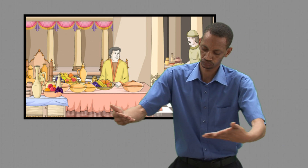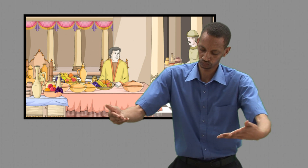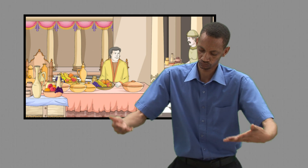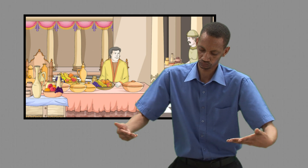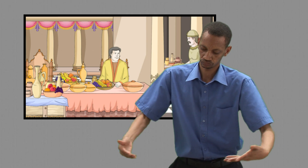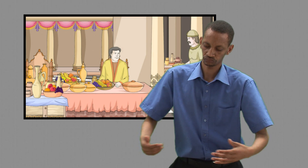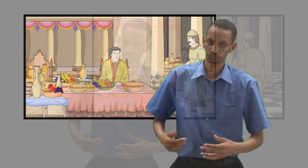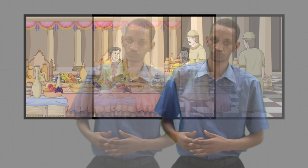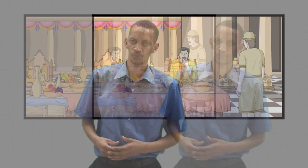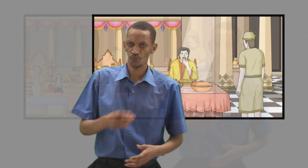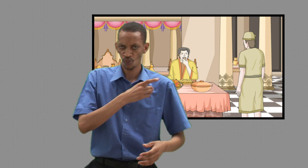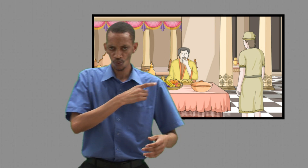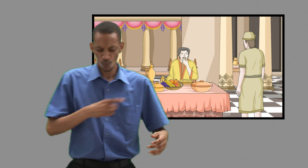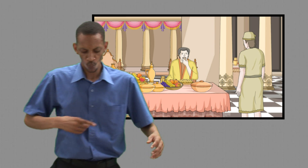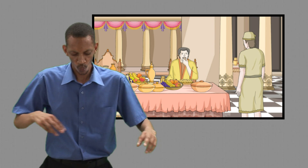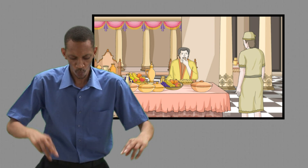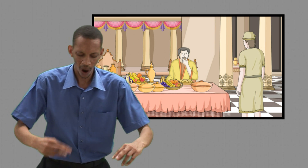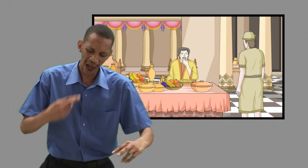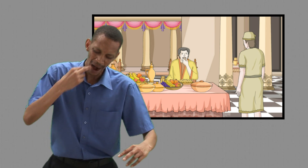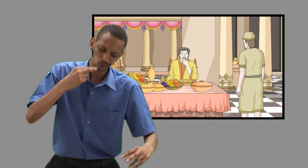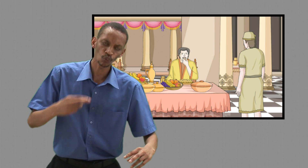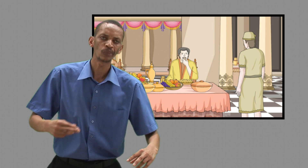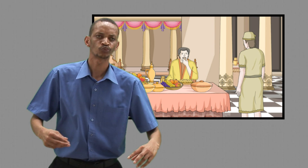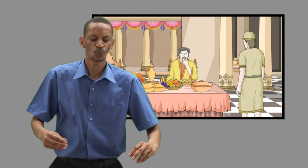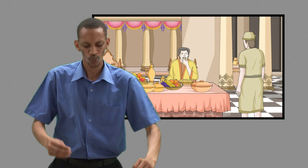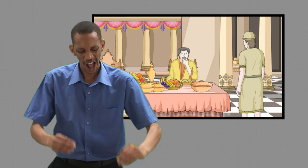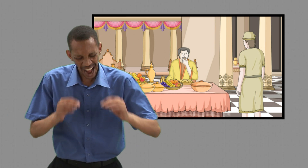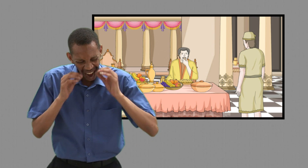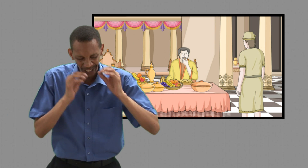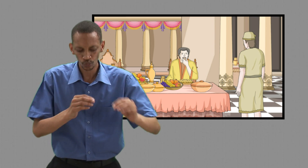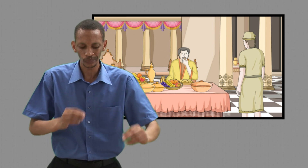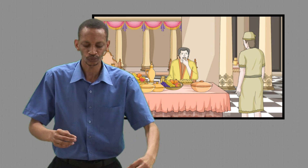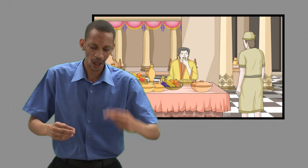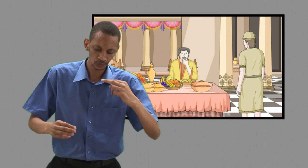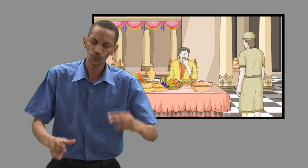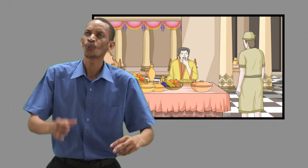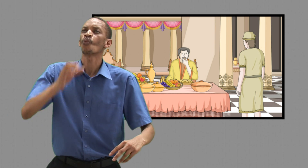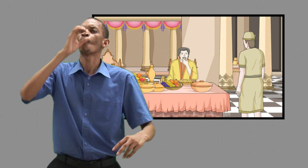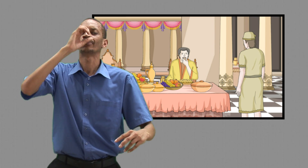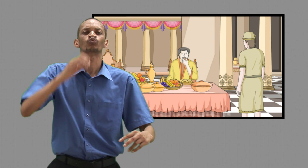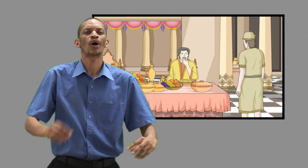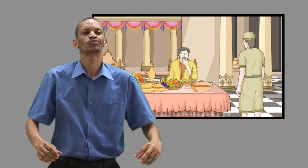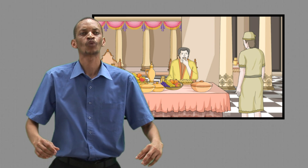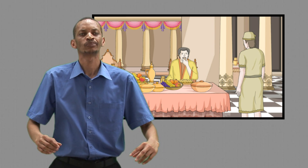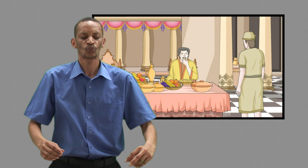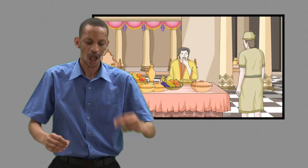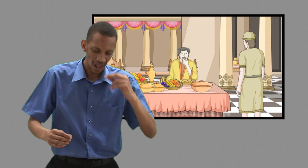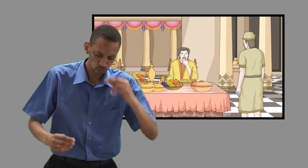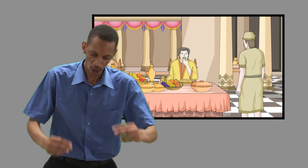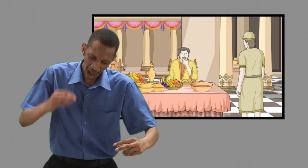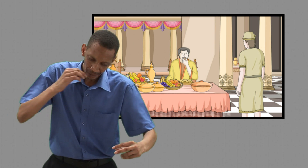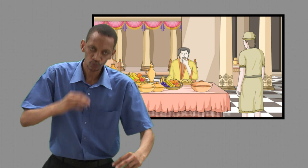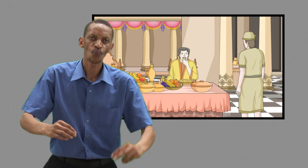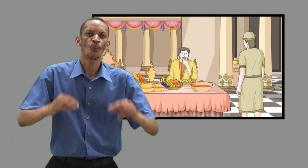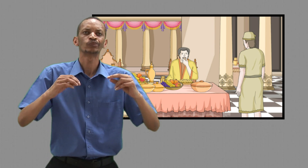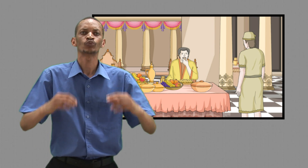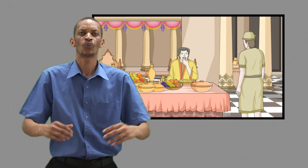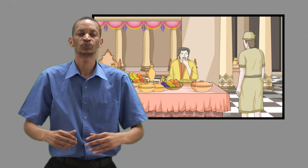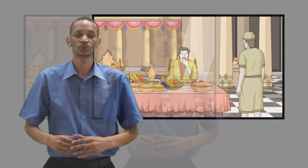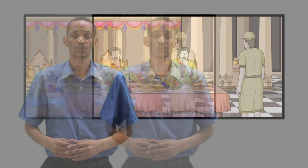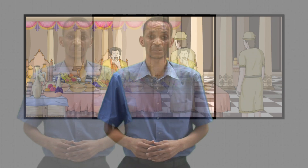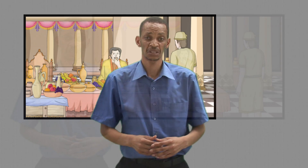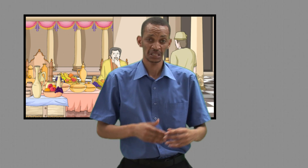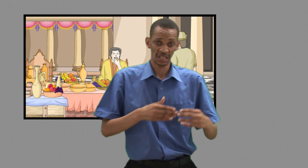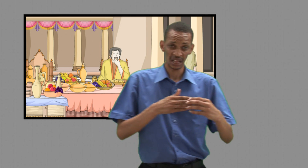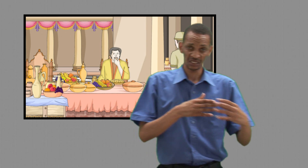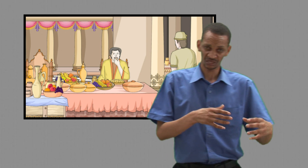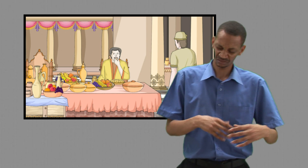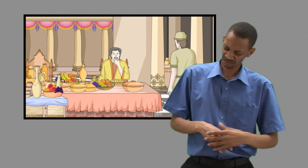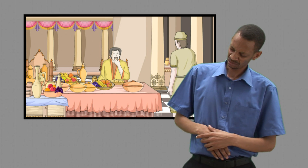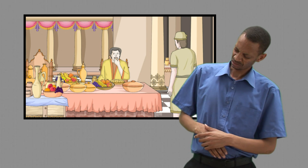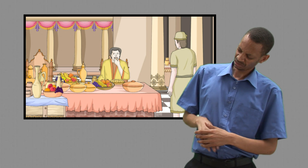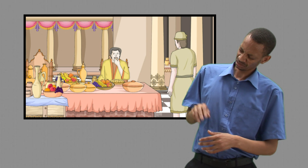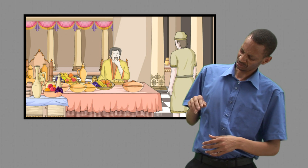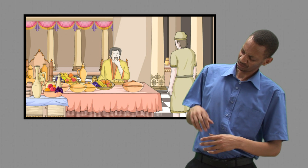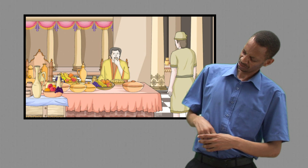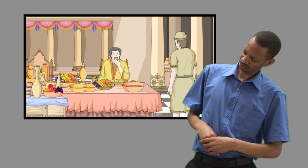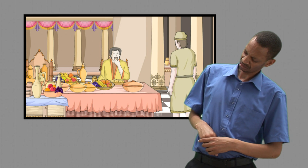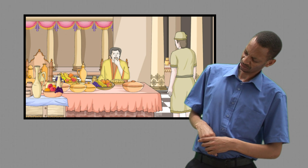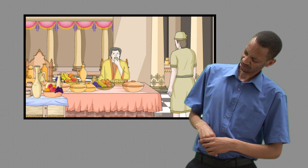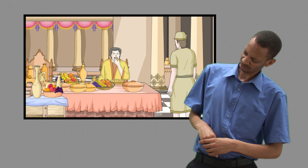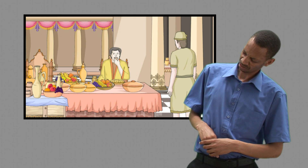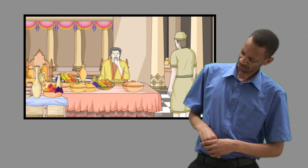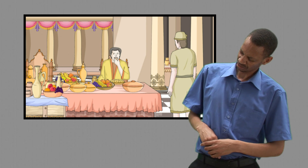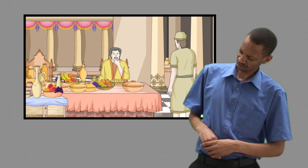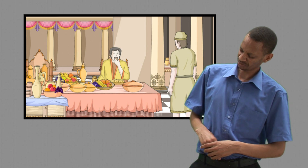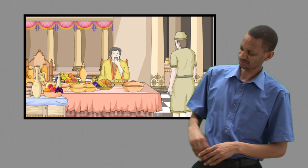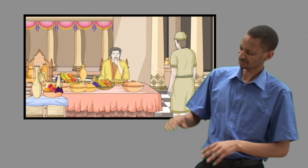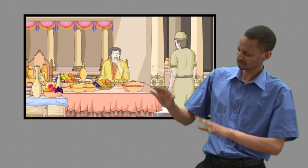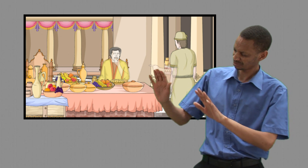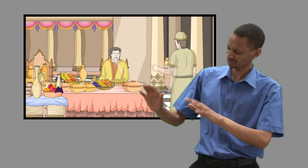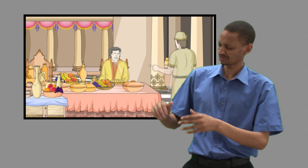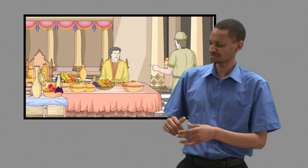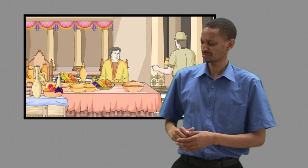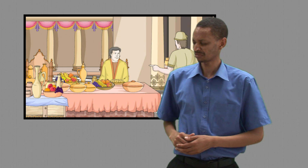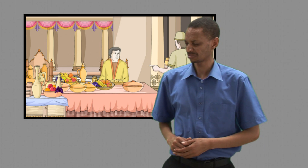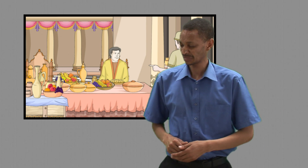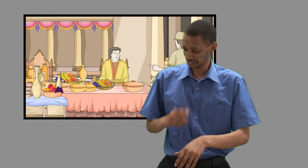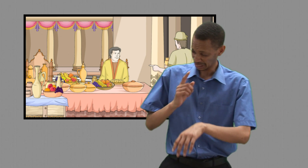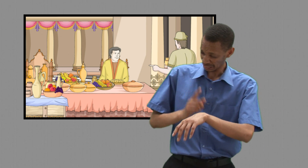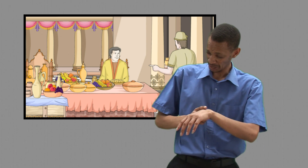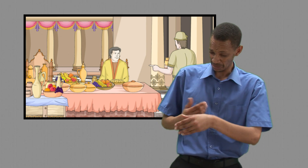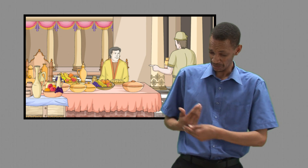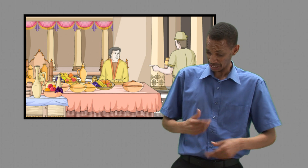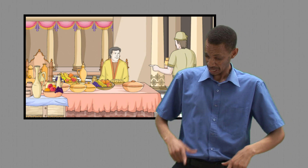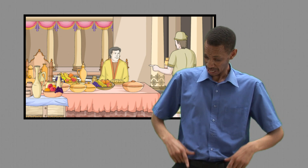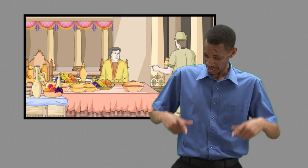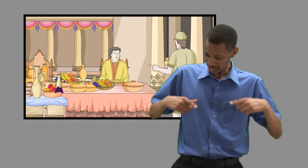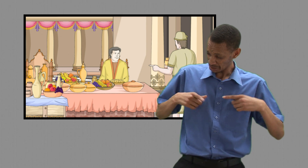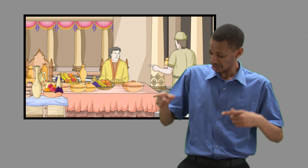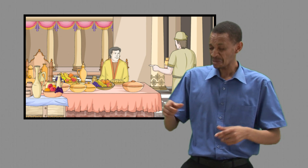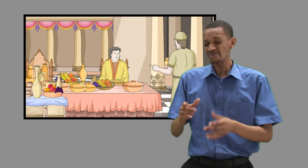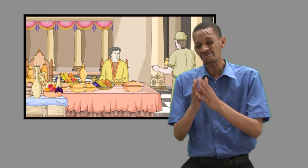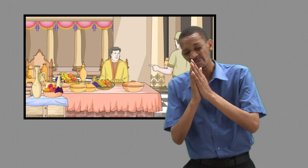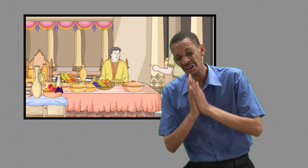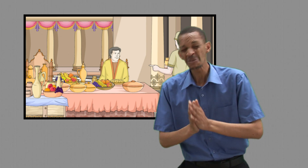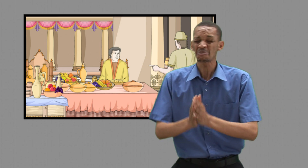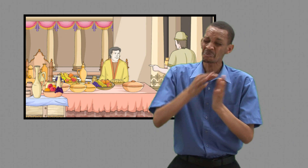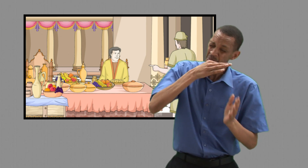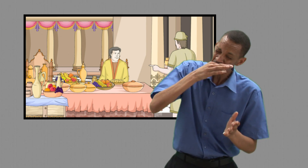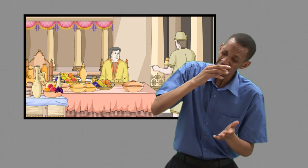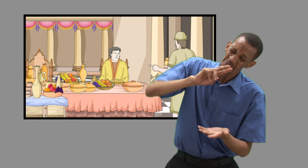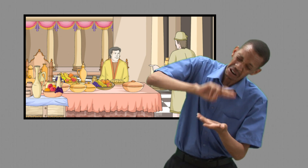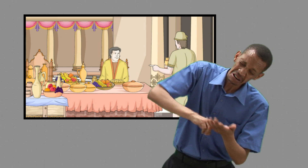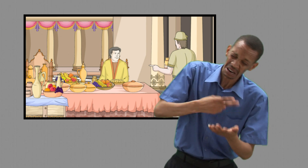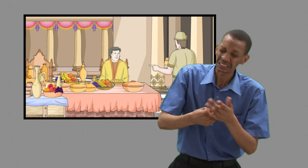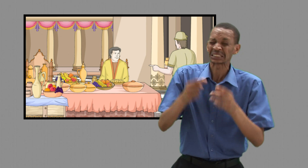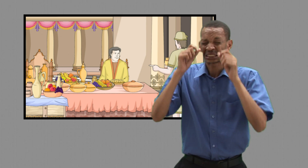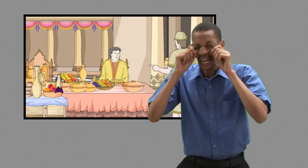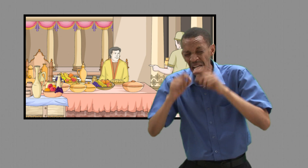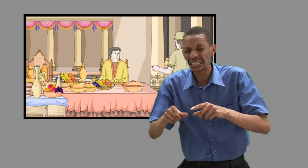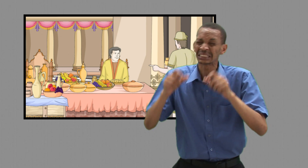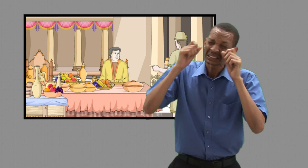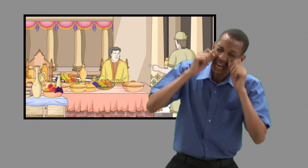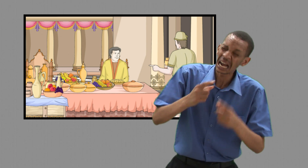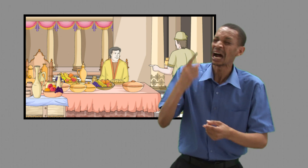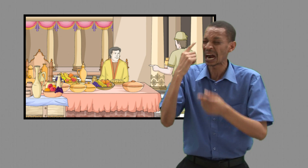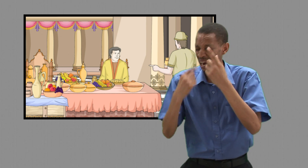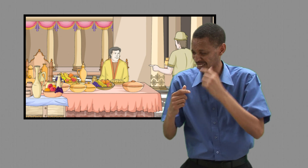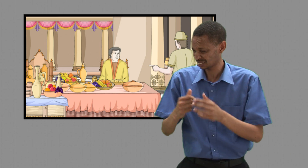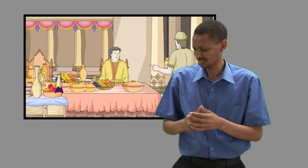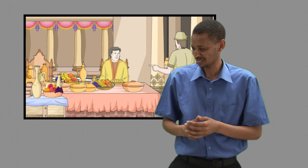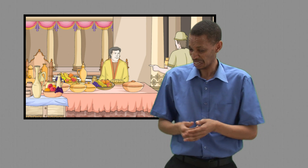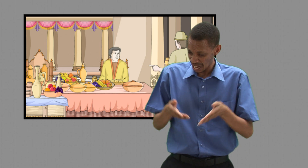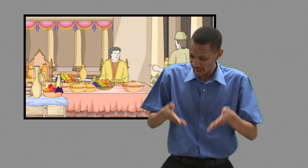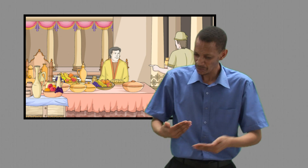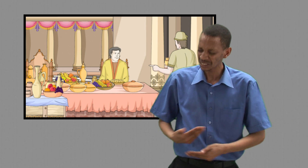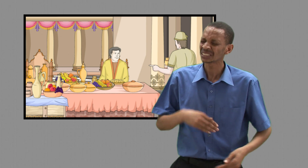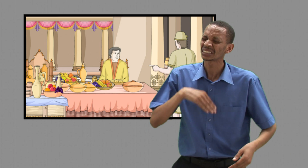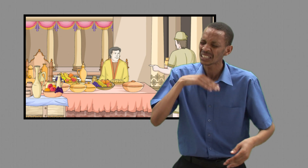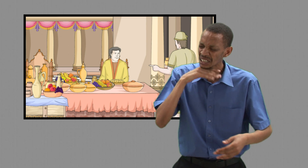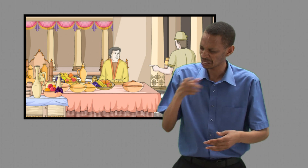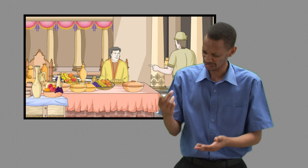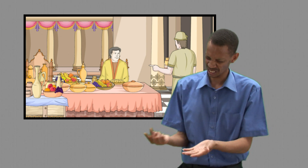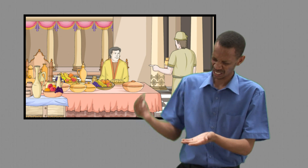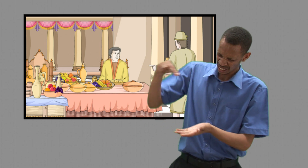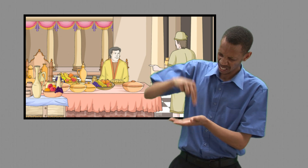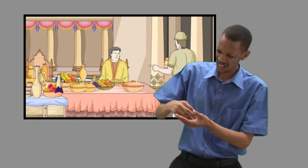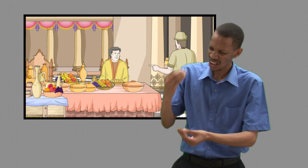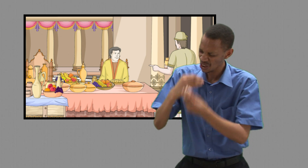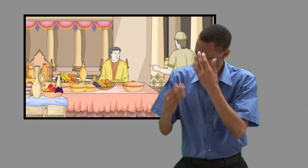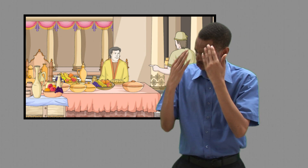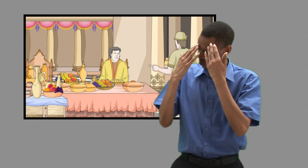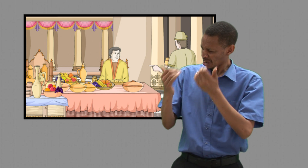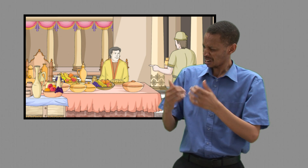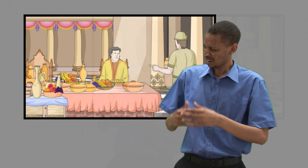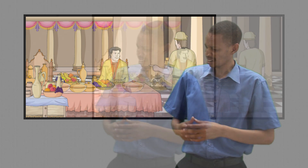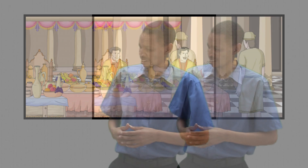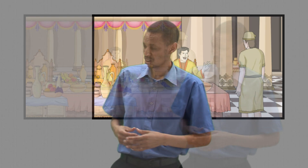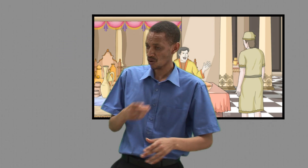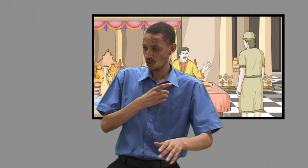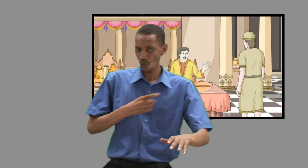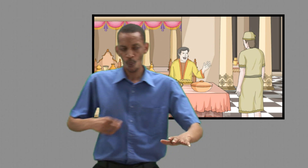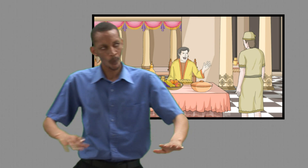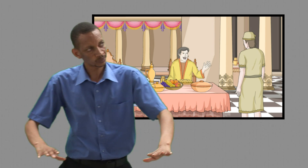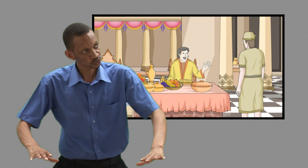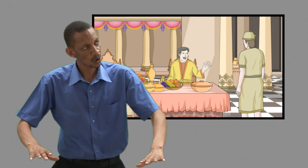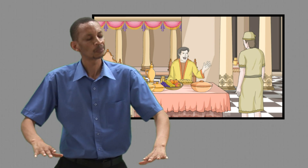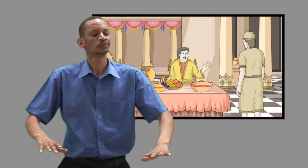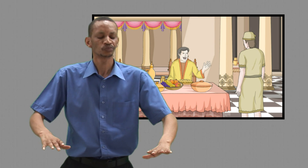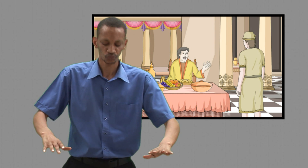“What is this you have done?” his servants asked. “While the child was alive, you fasted and wept, but when he died, you got up and ate.”